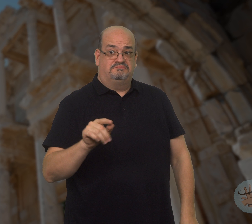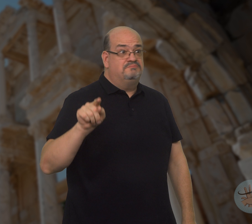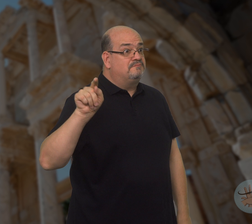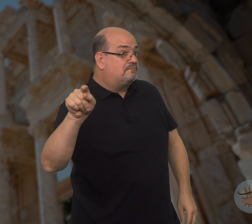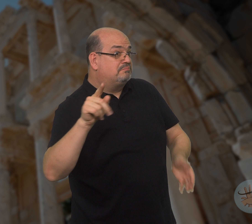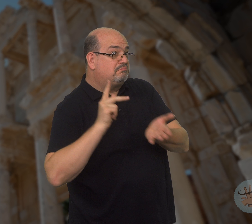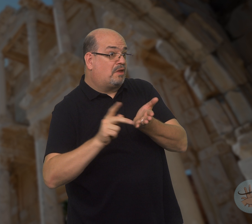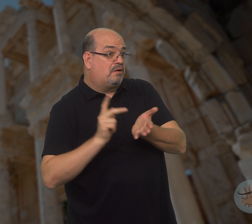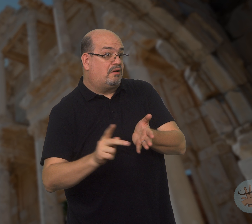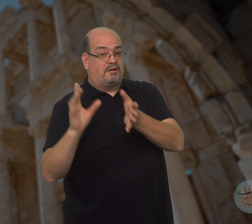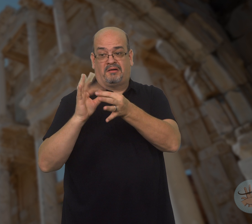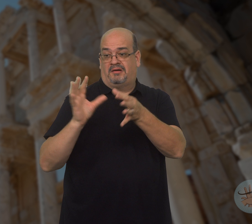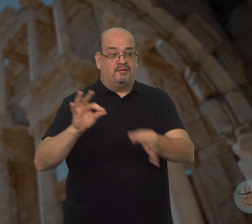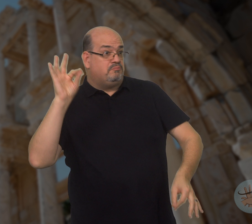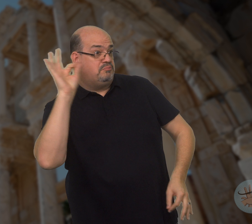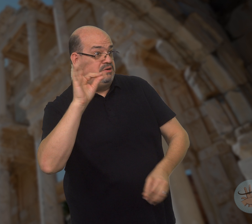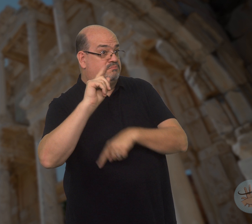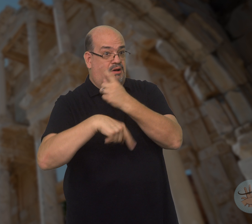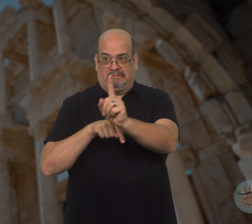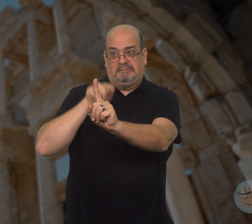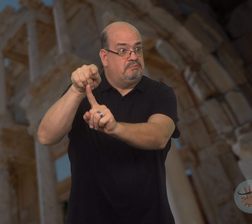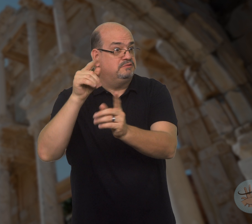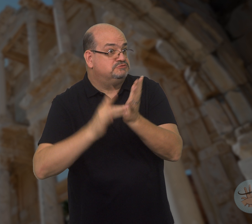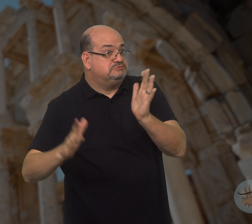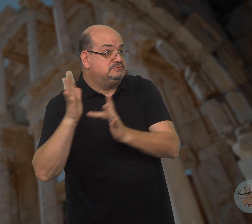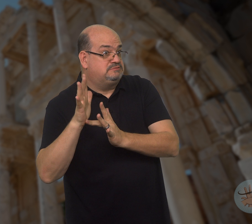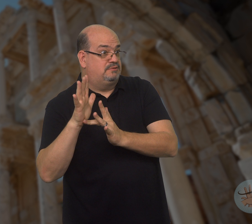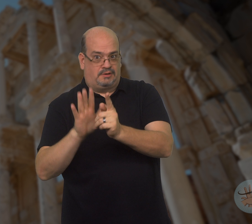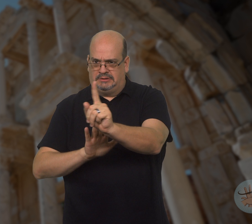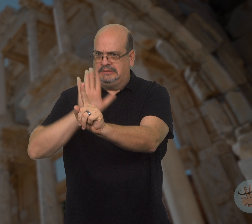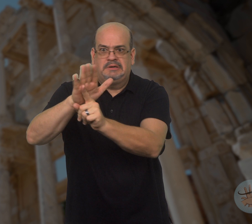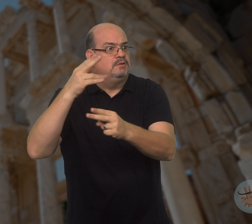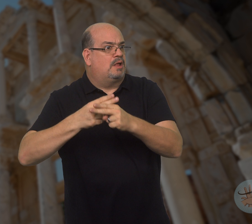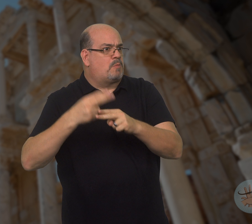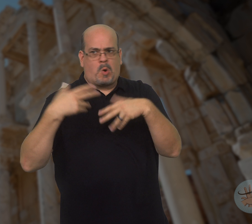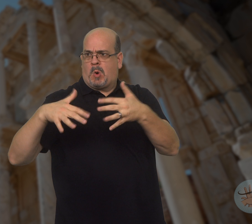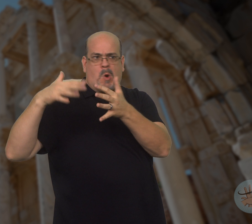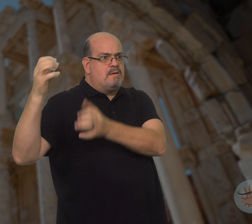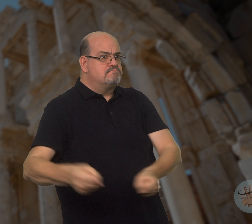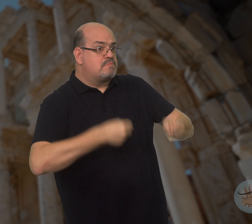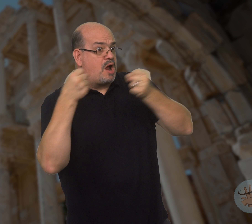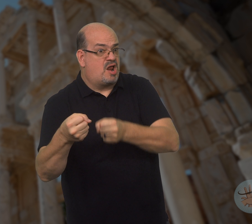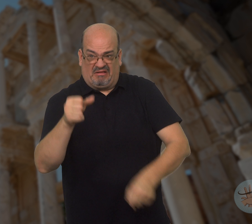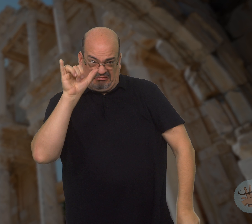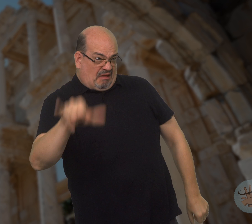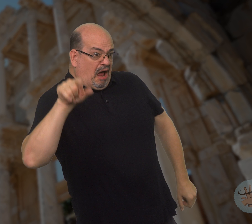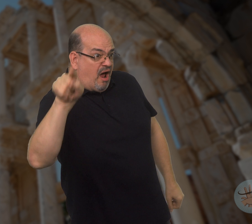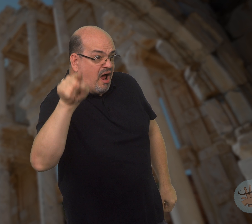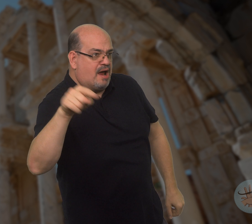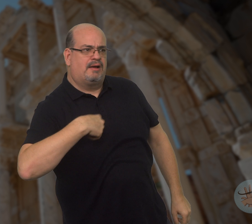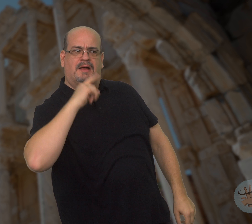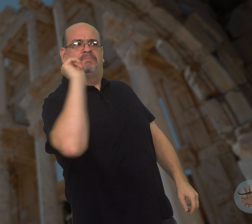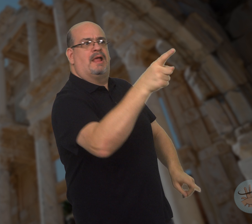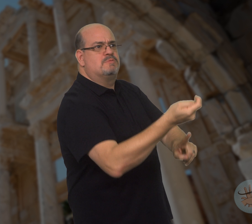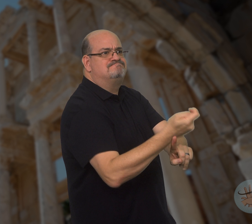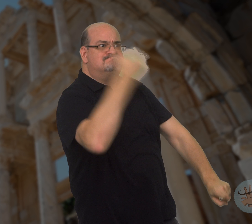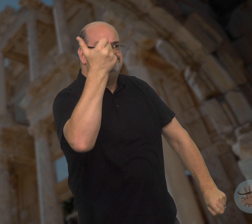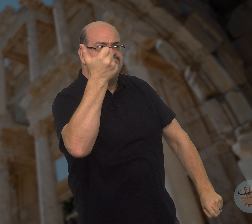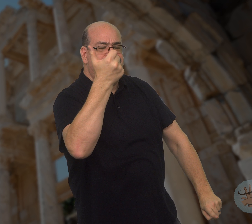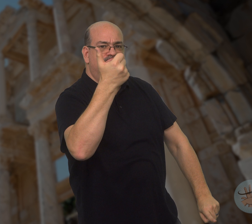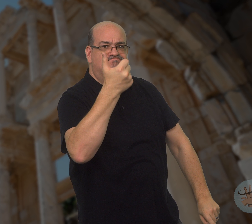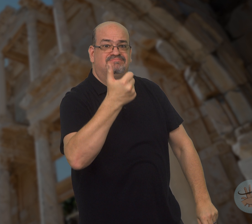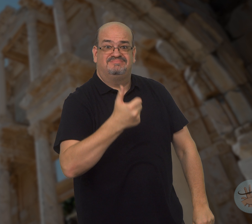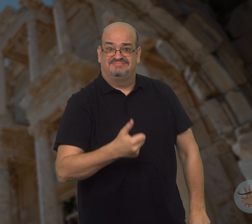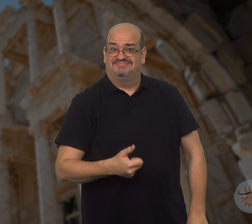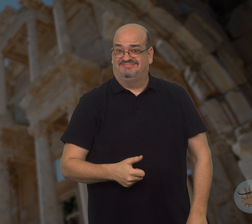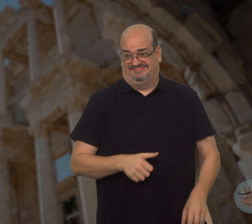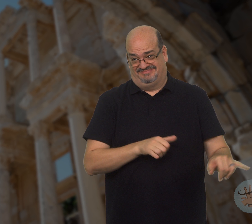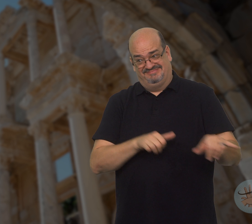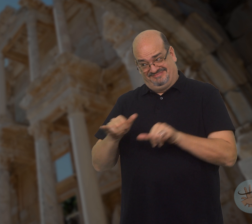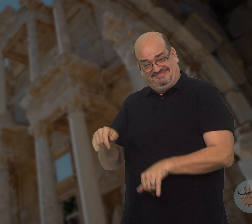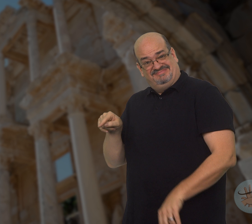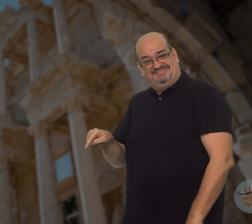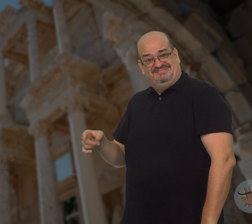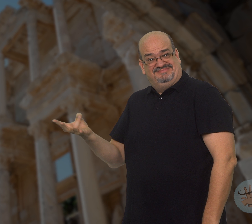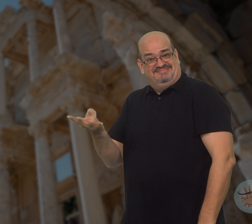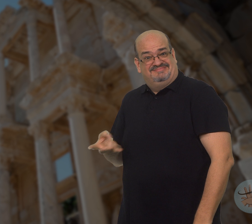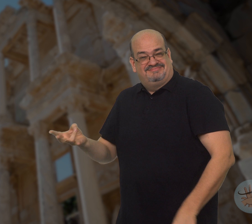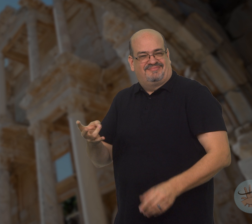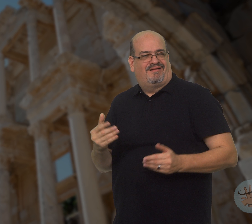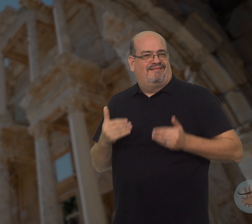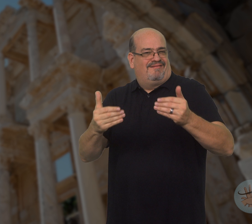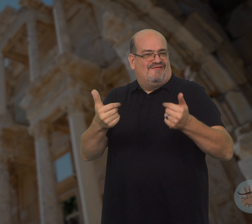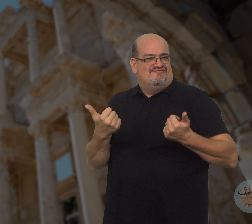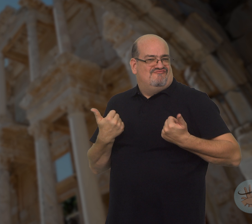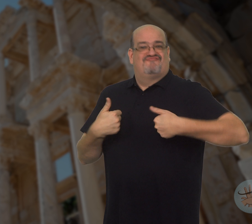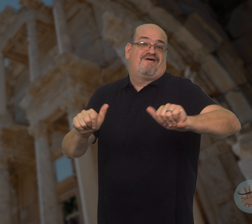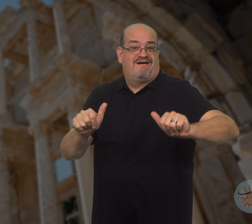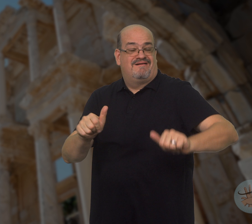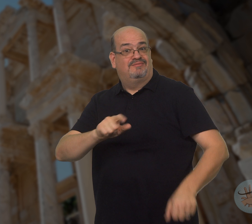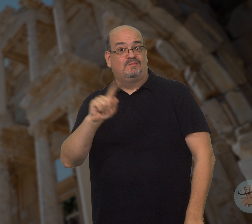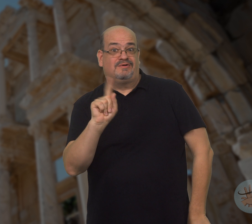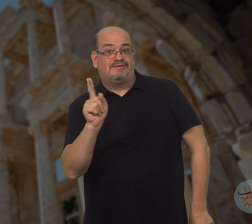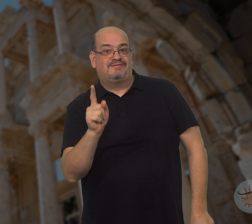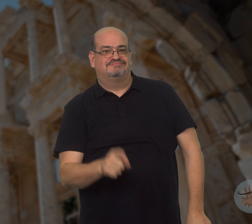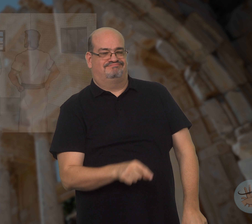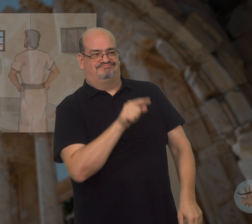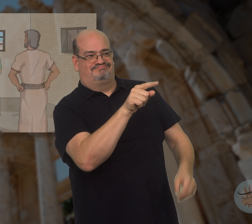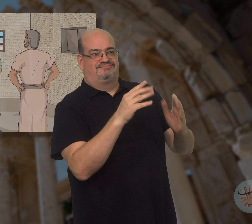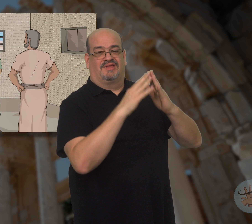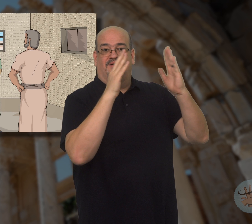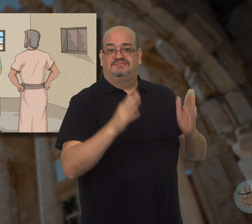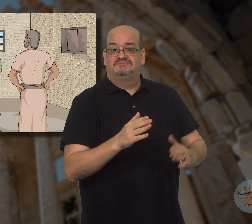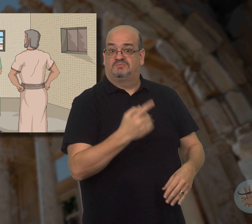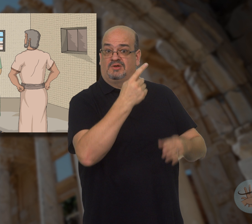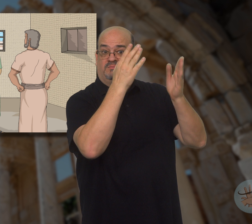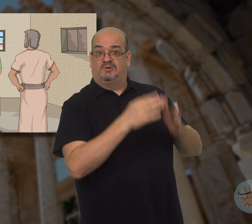Seven sons of Sceva, a Jewish chief priest, were doing this.